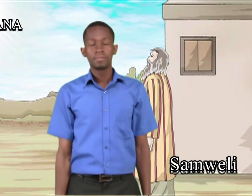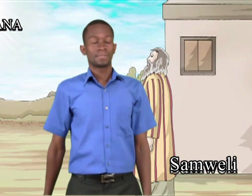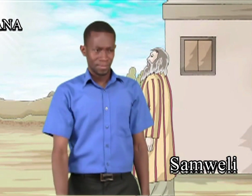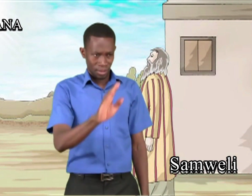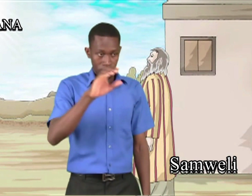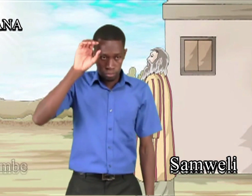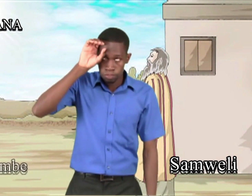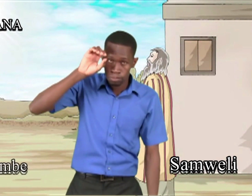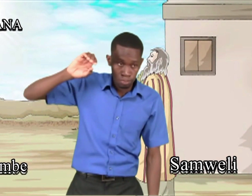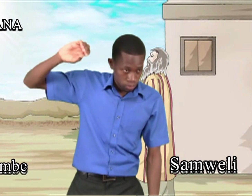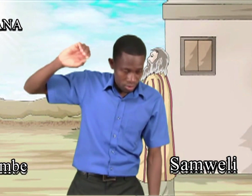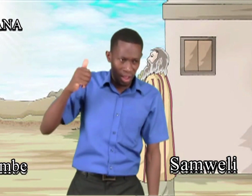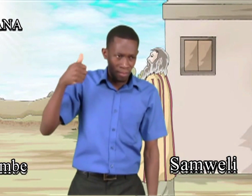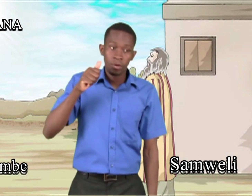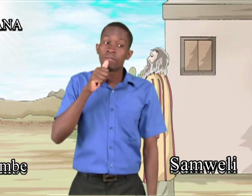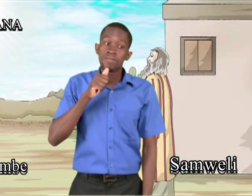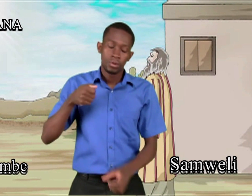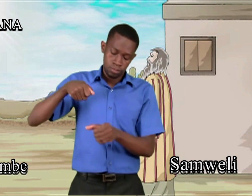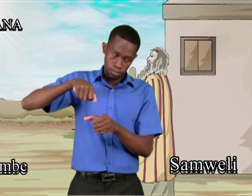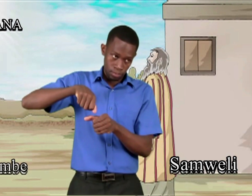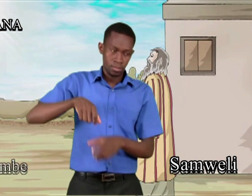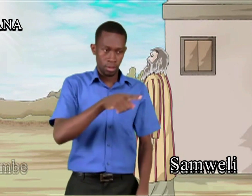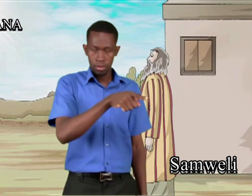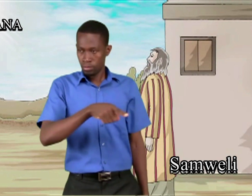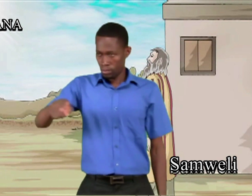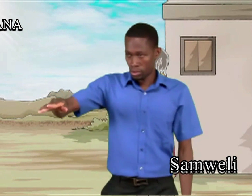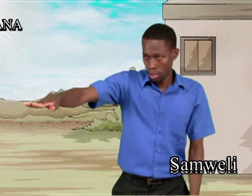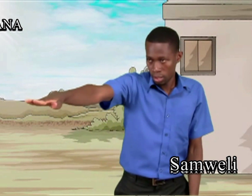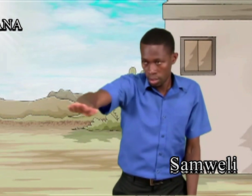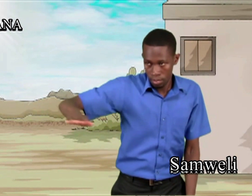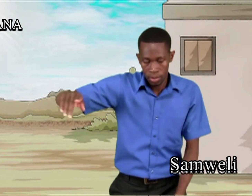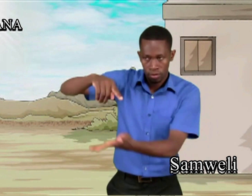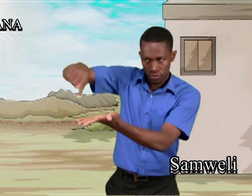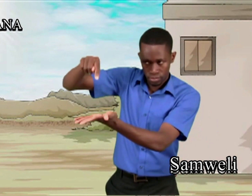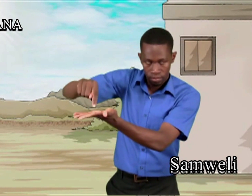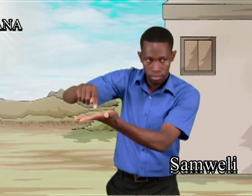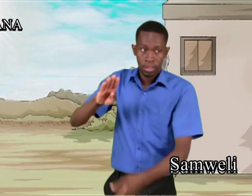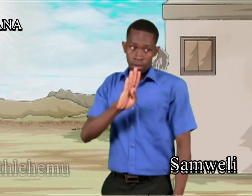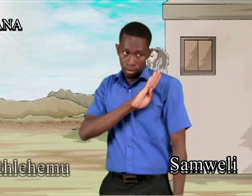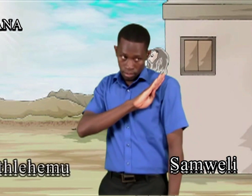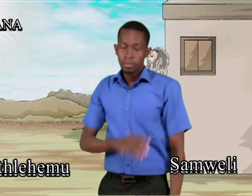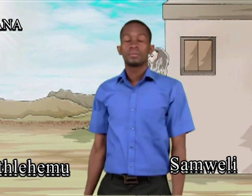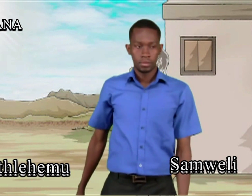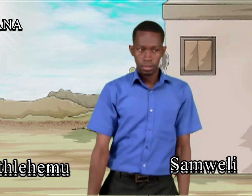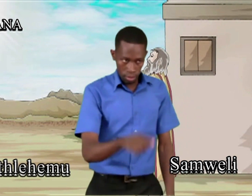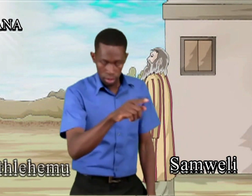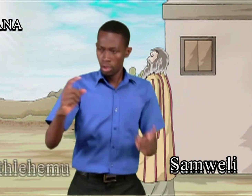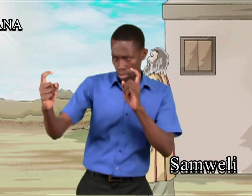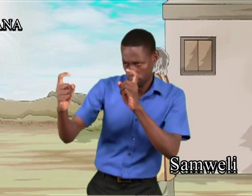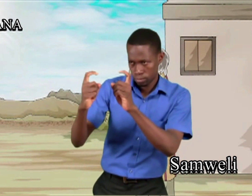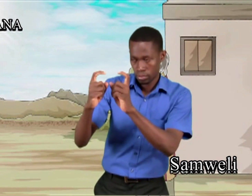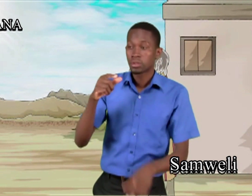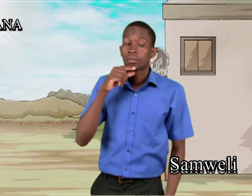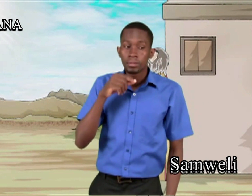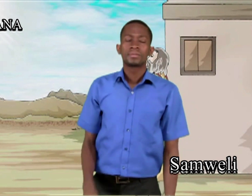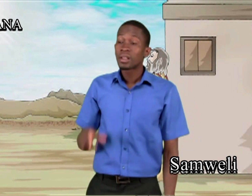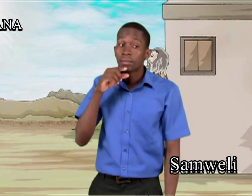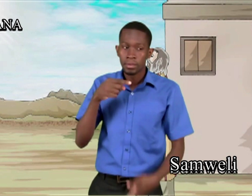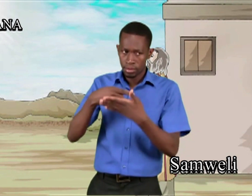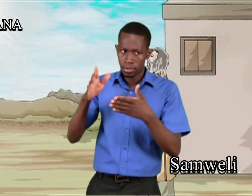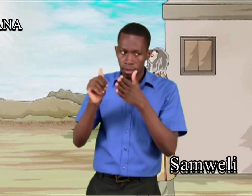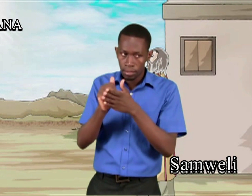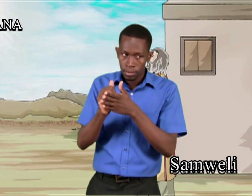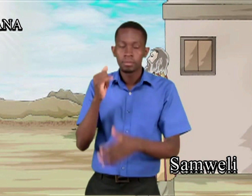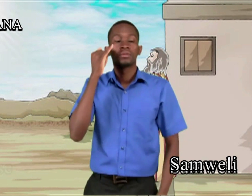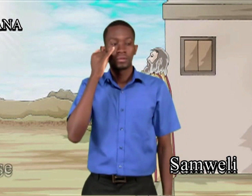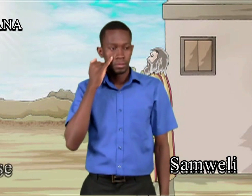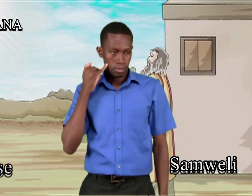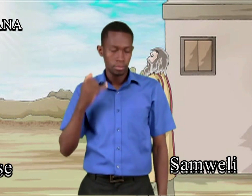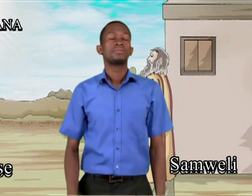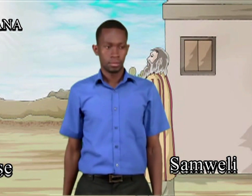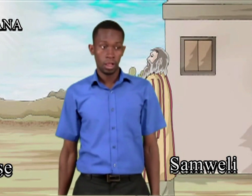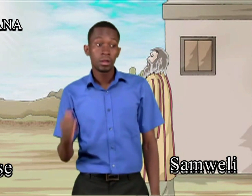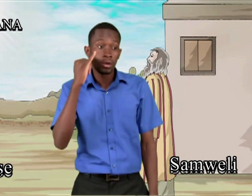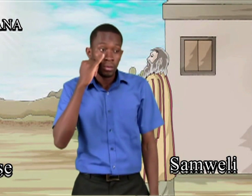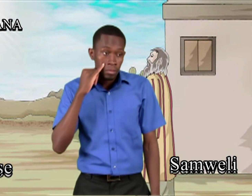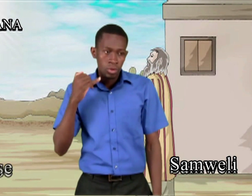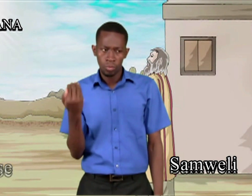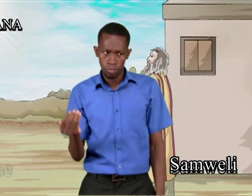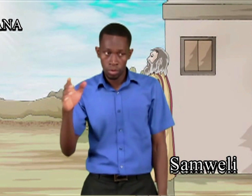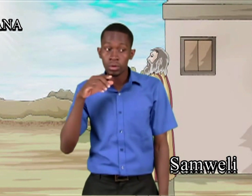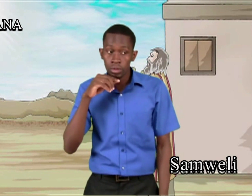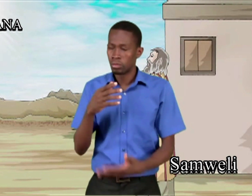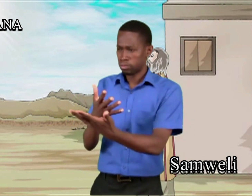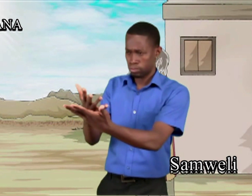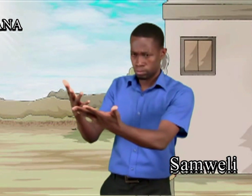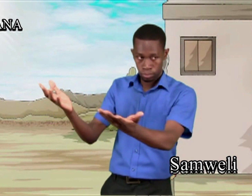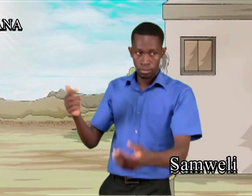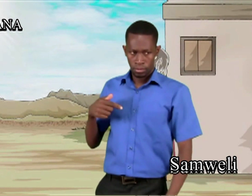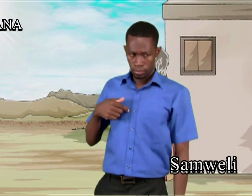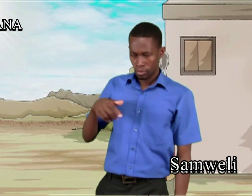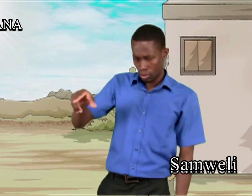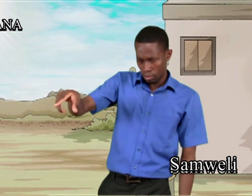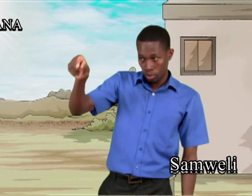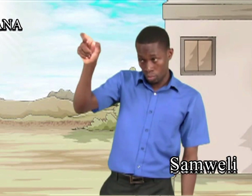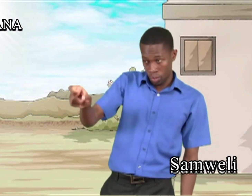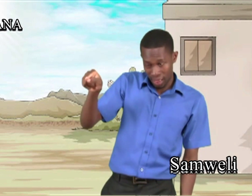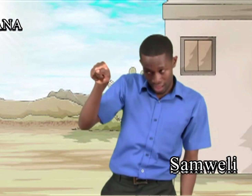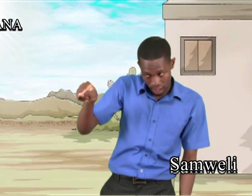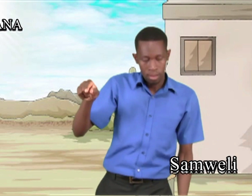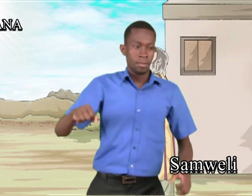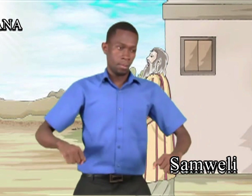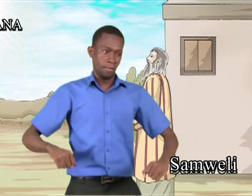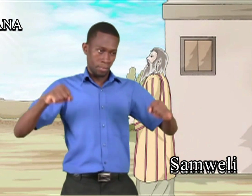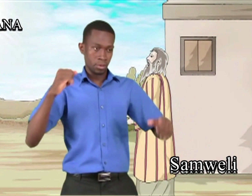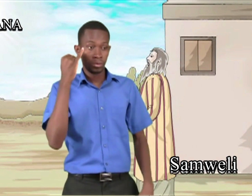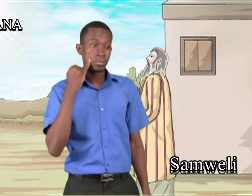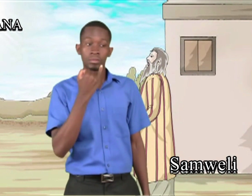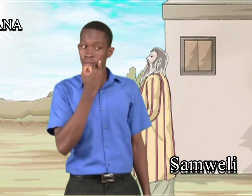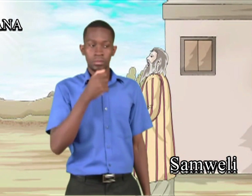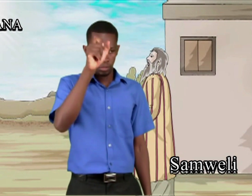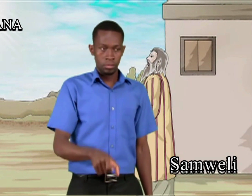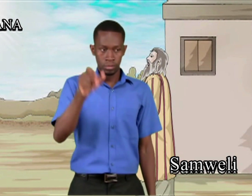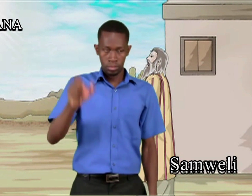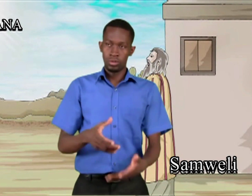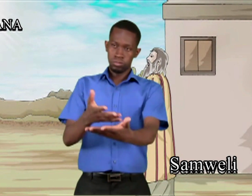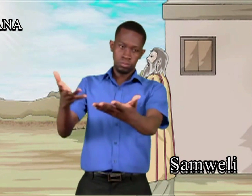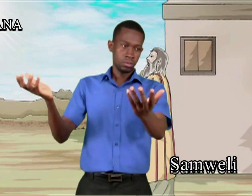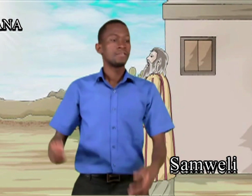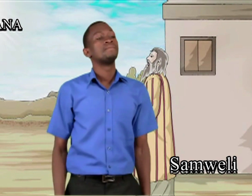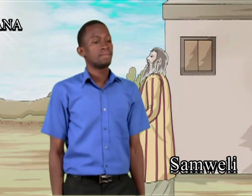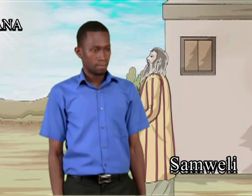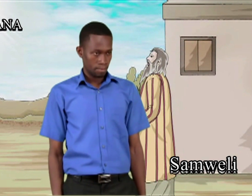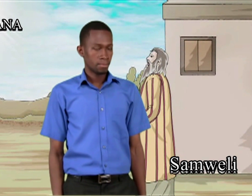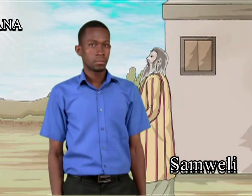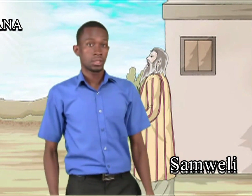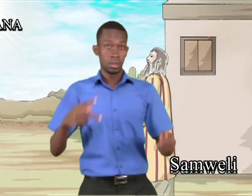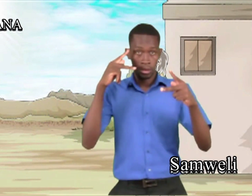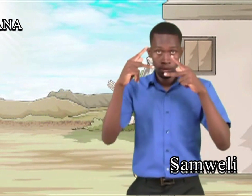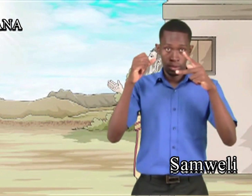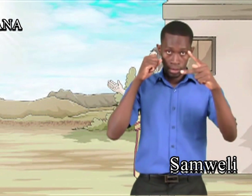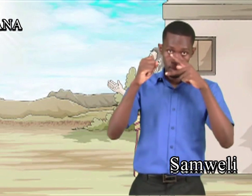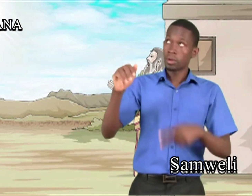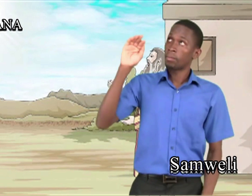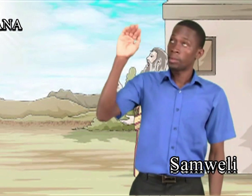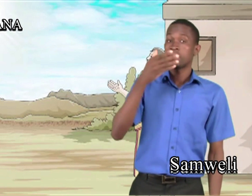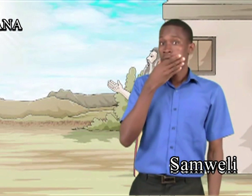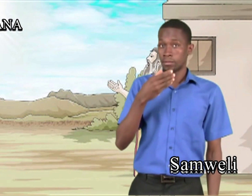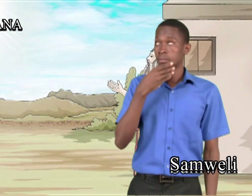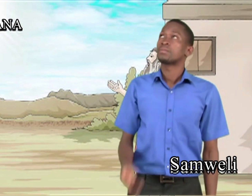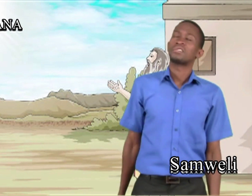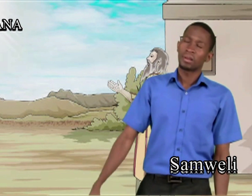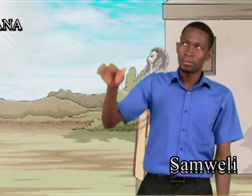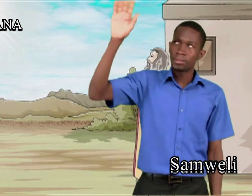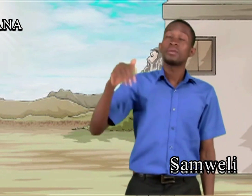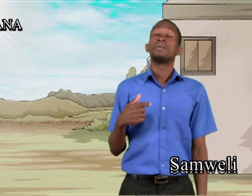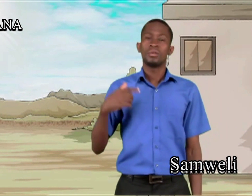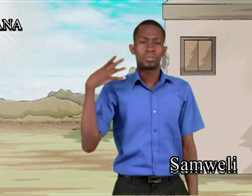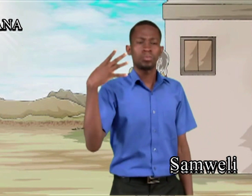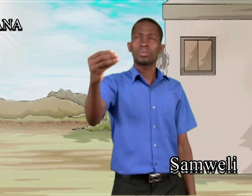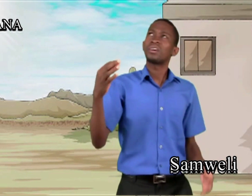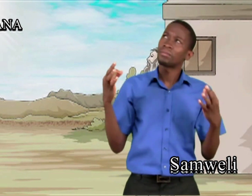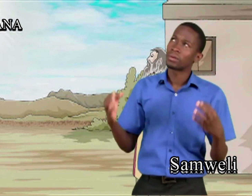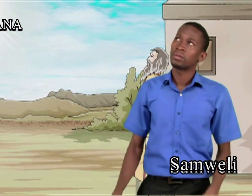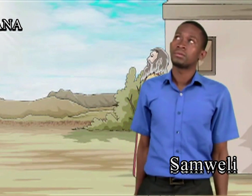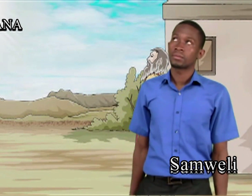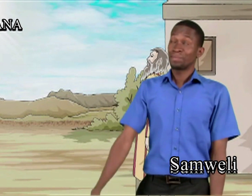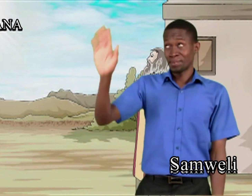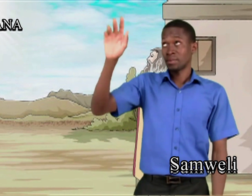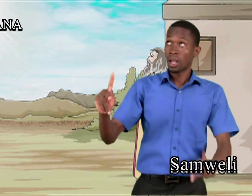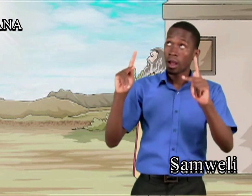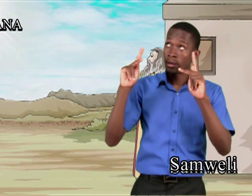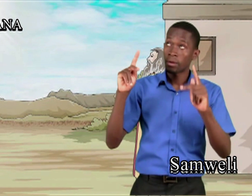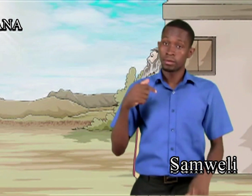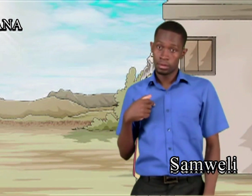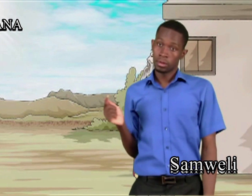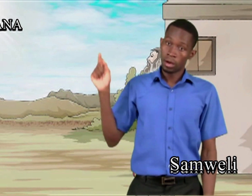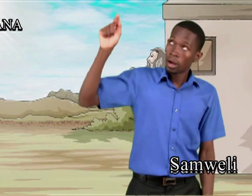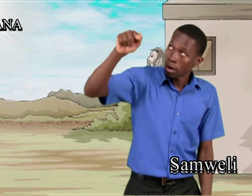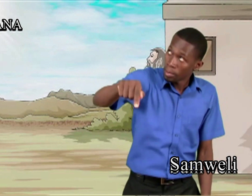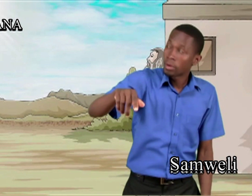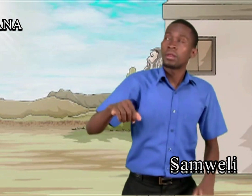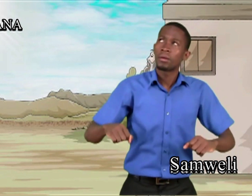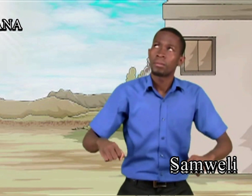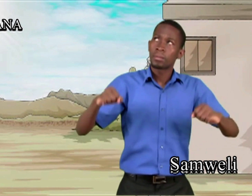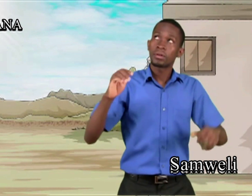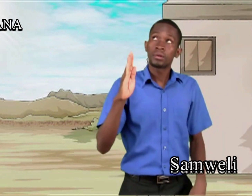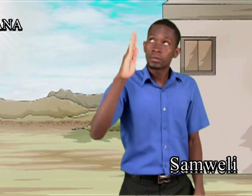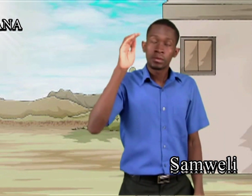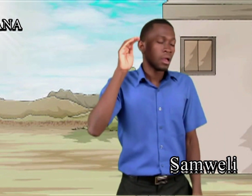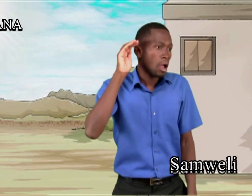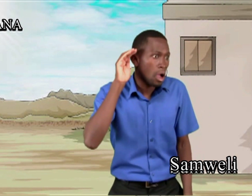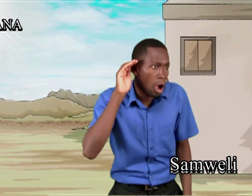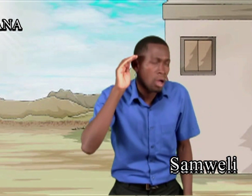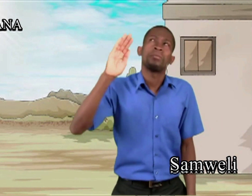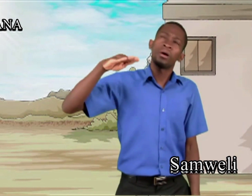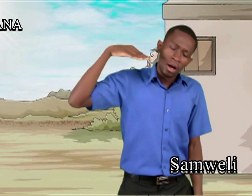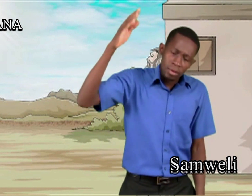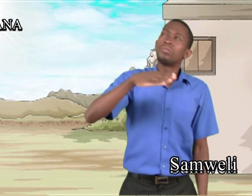Fill your horn with oil and go. I am sending you to Jesse of Bethlehem, for I have selected from his sons a king for Myself.” “How can I go?”